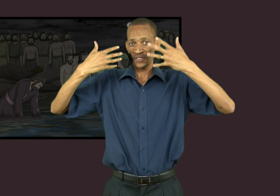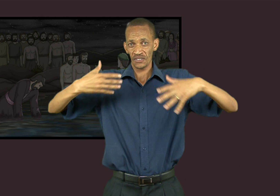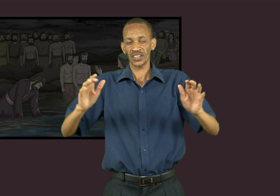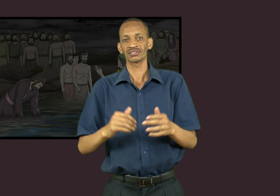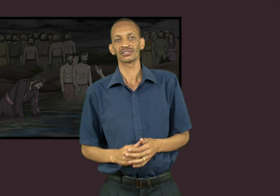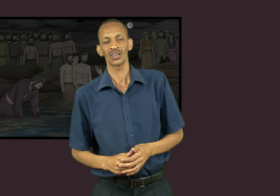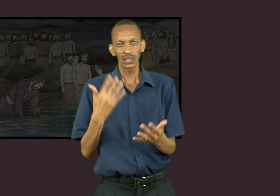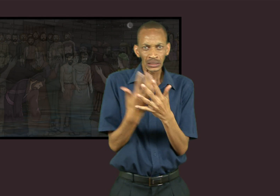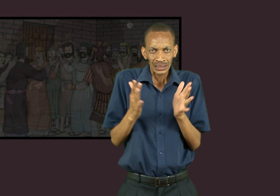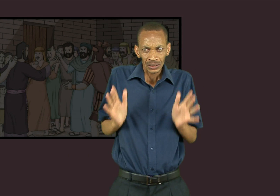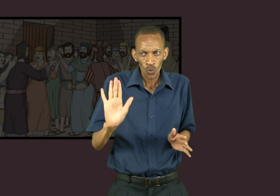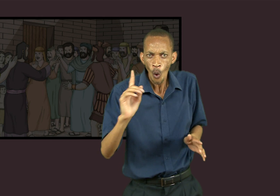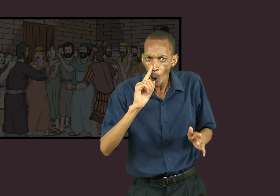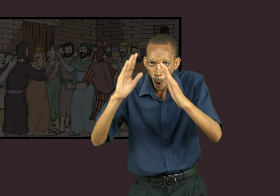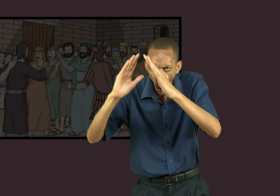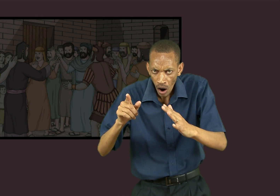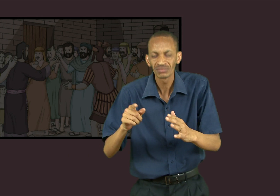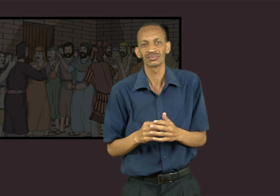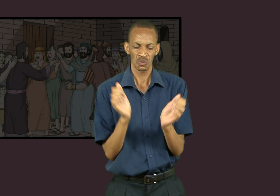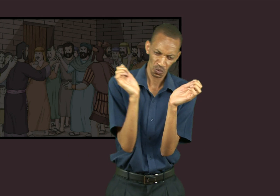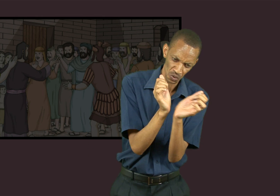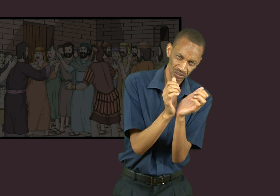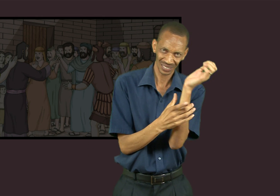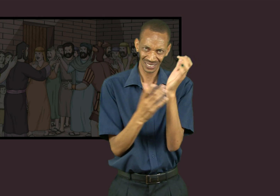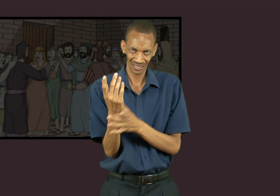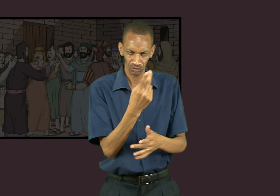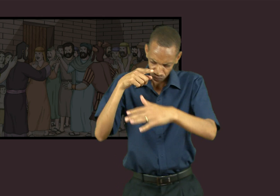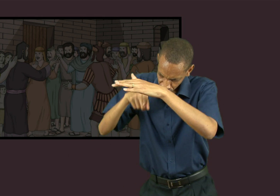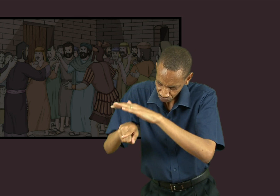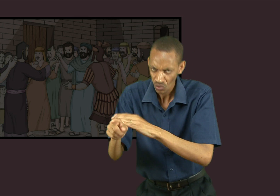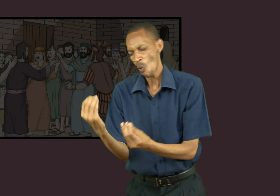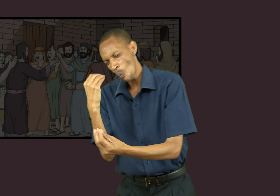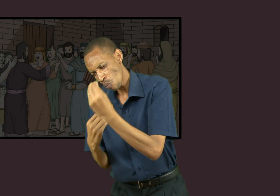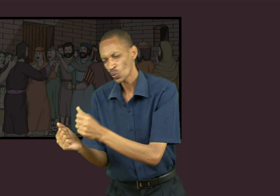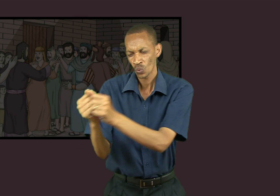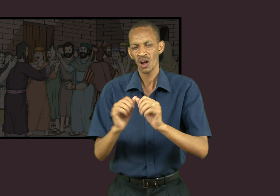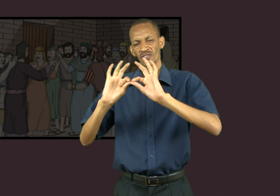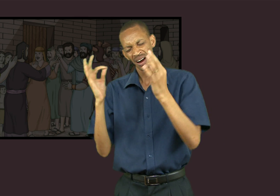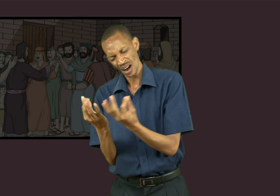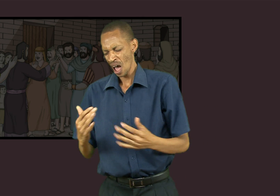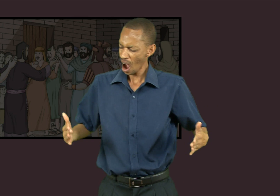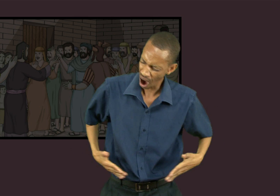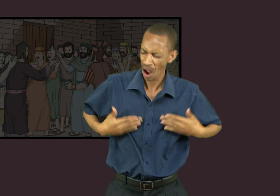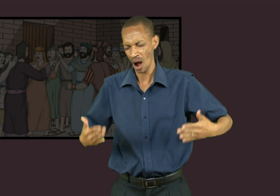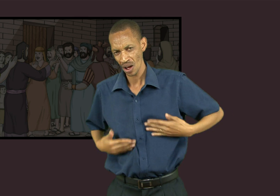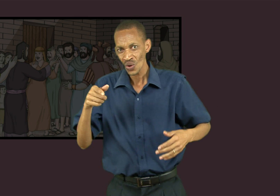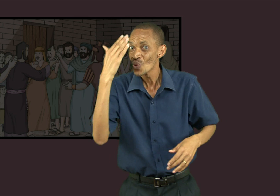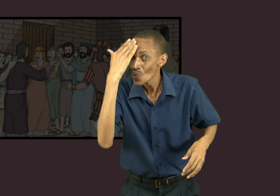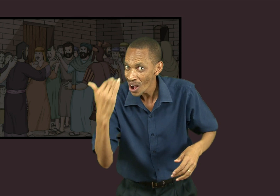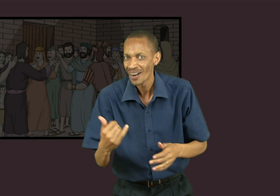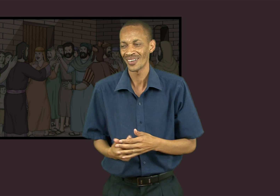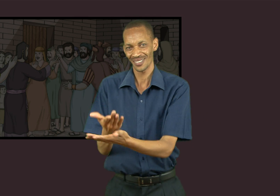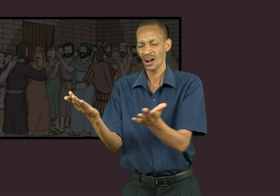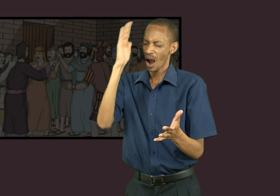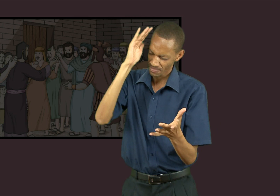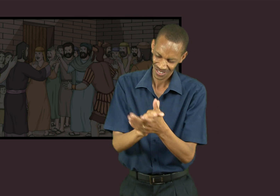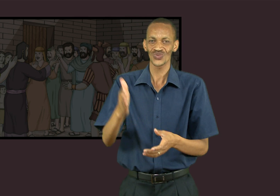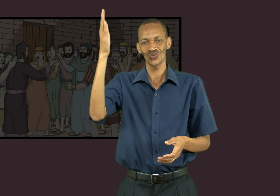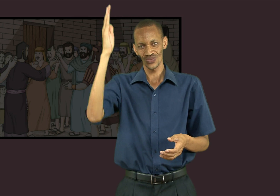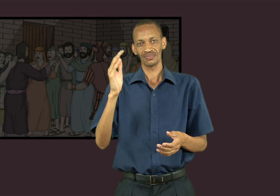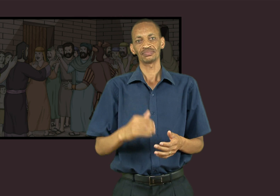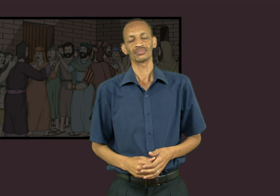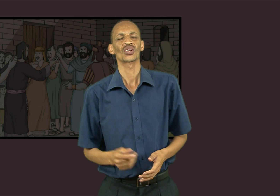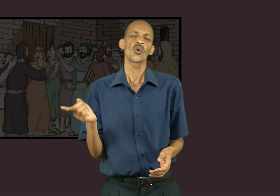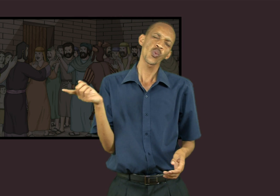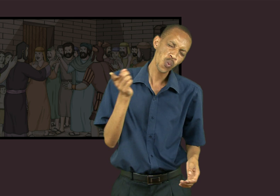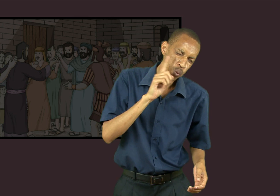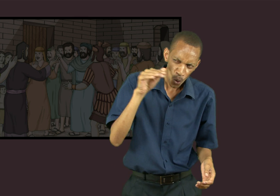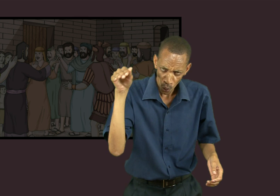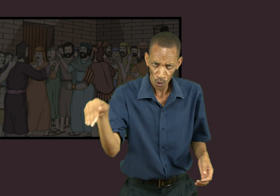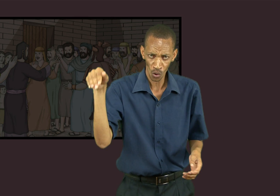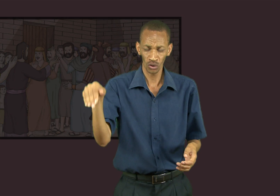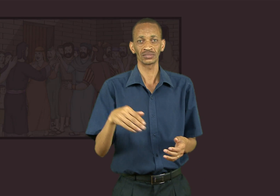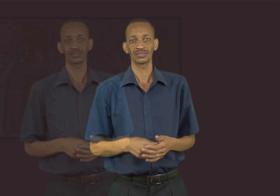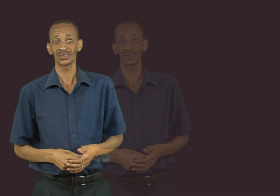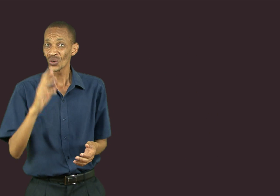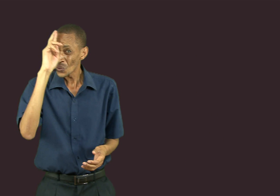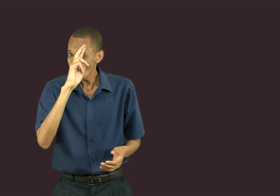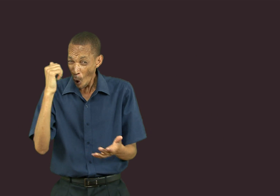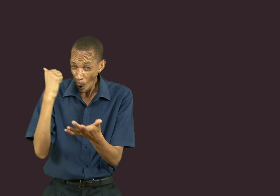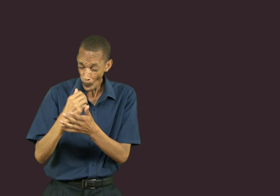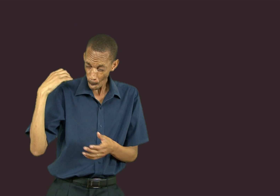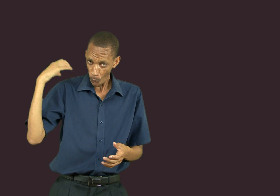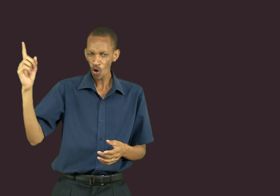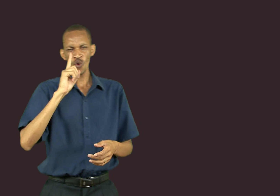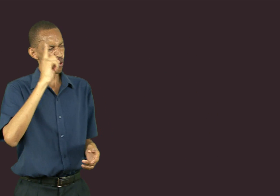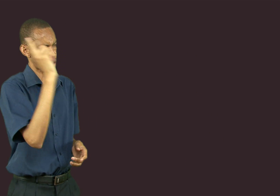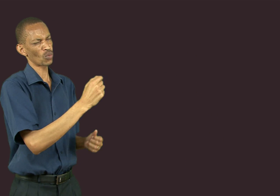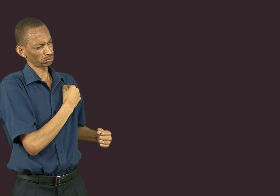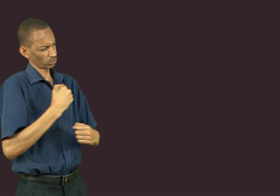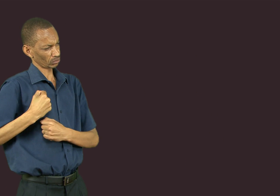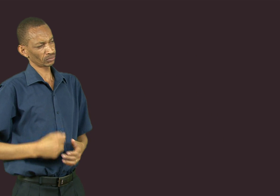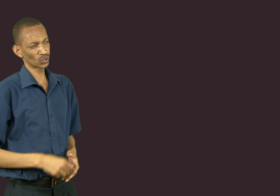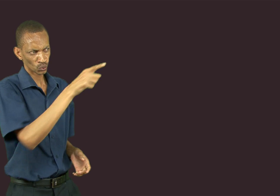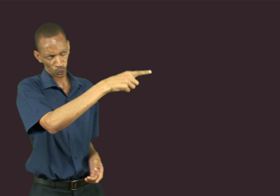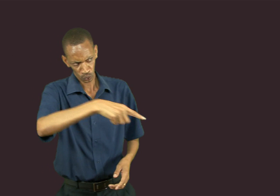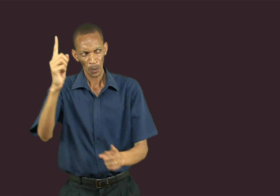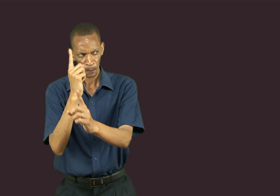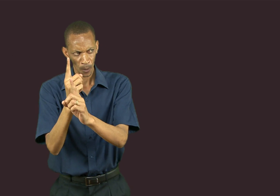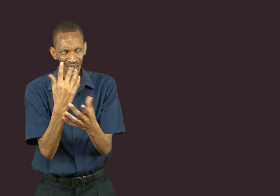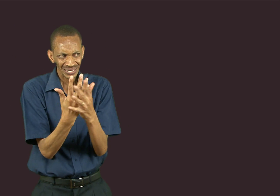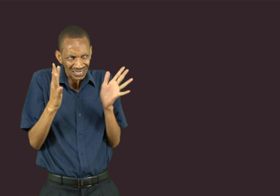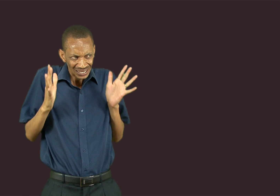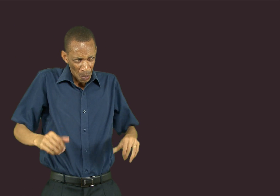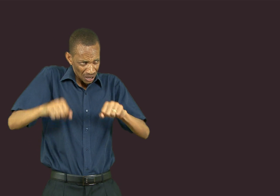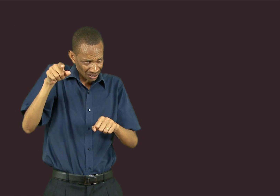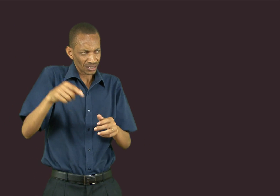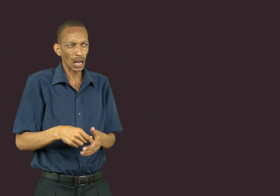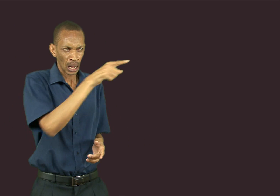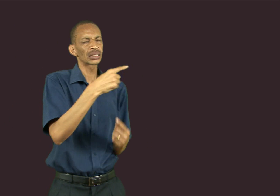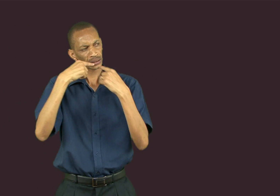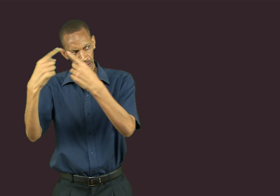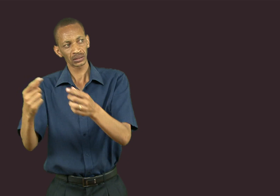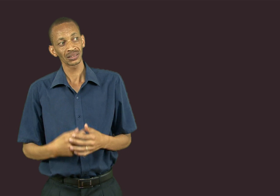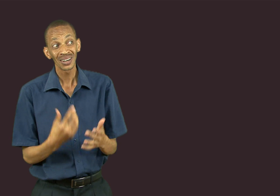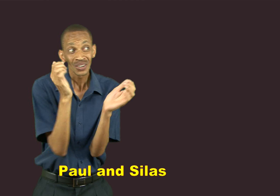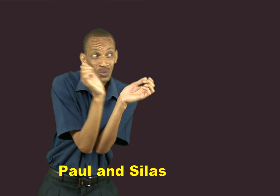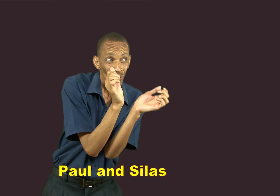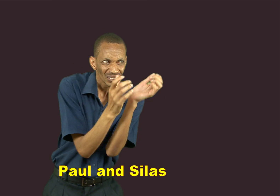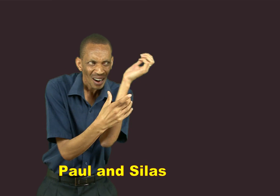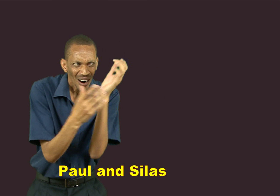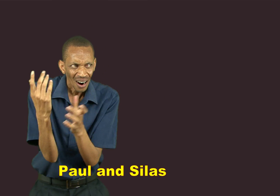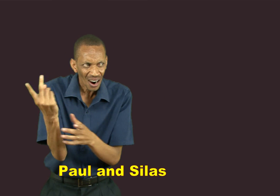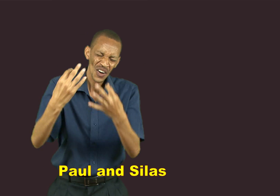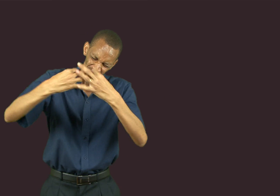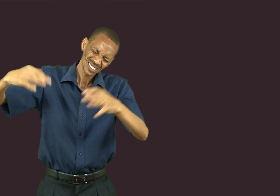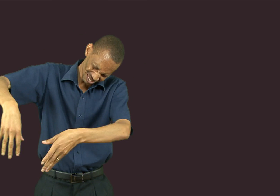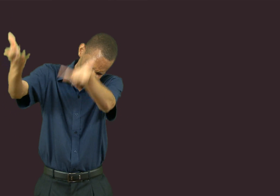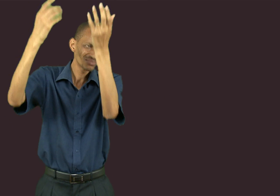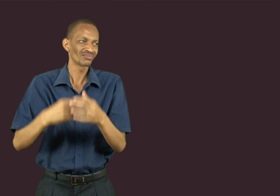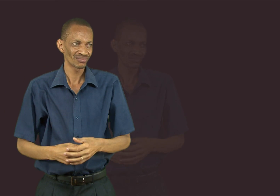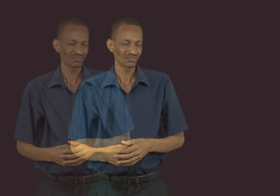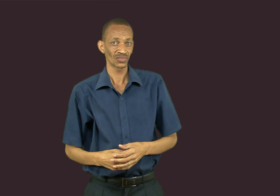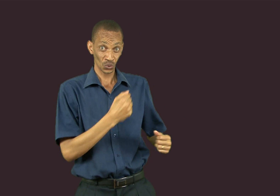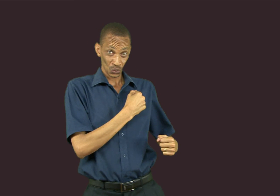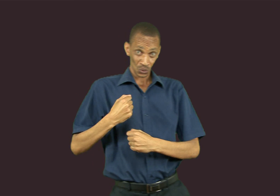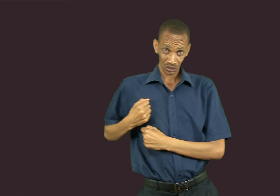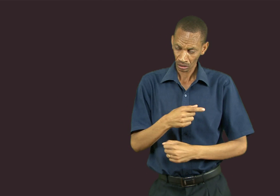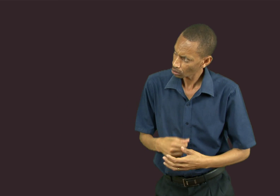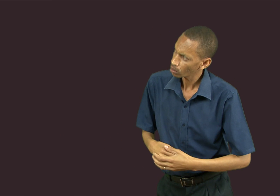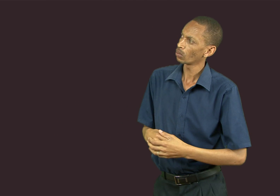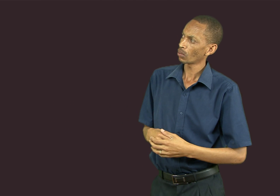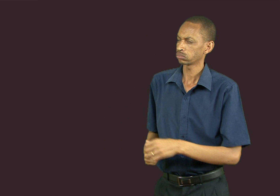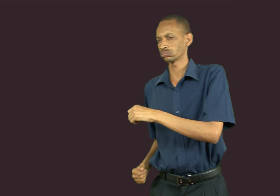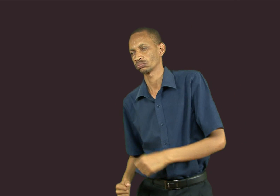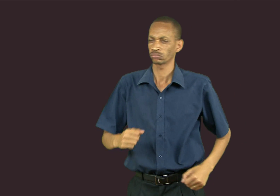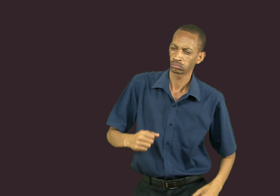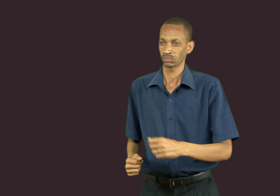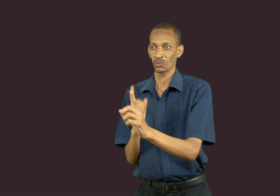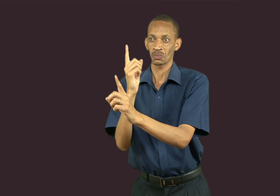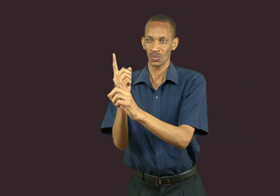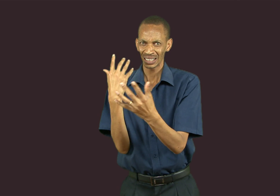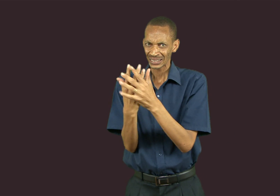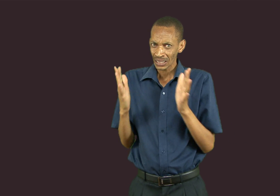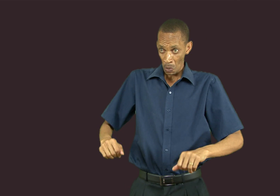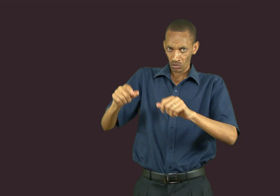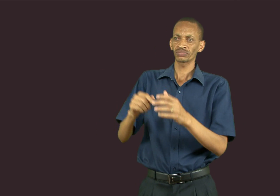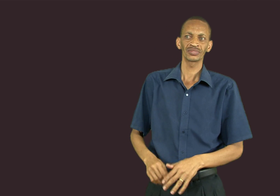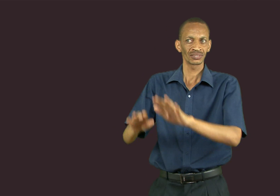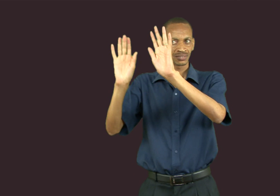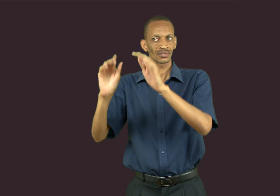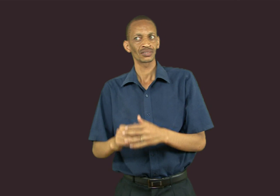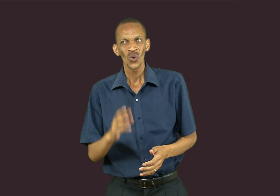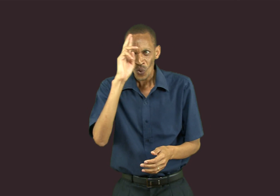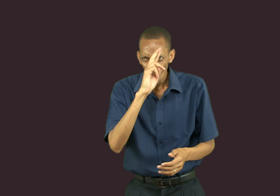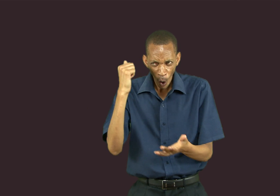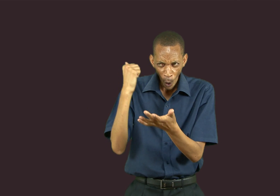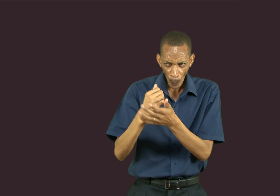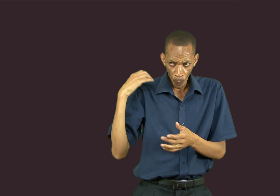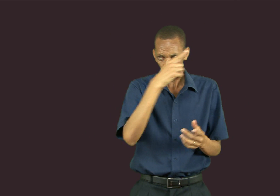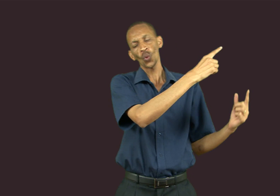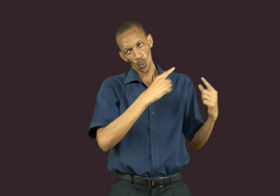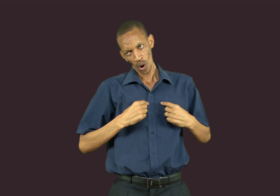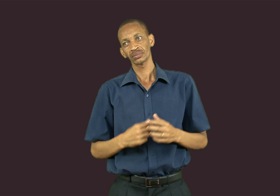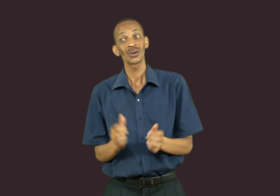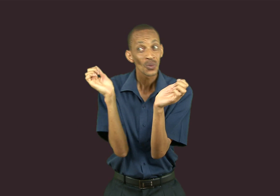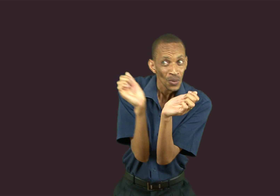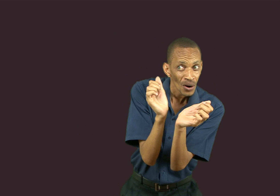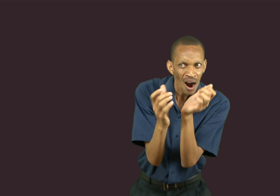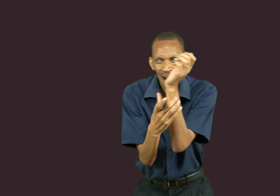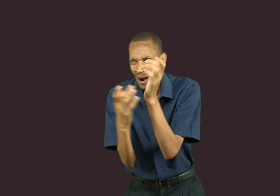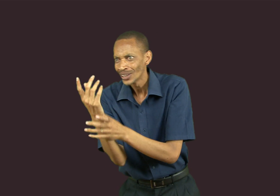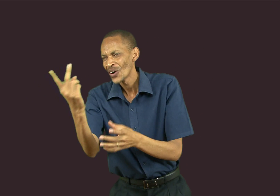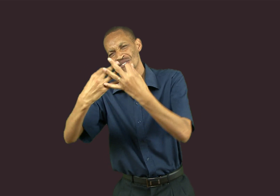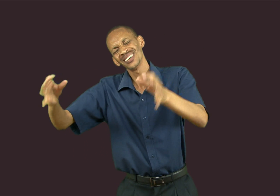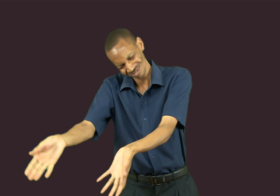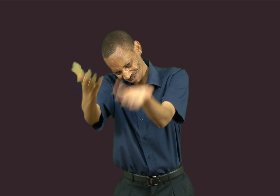Then he brought them into his home and set a meal before them. So he and all his household rejoiced that they had come to believe in God. When daylight came, the magistrates sent their officers with the order: “Release those men.”